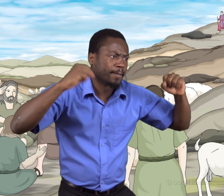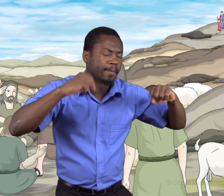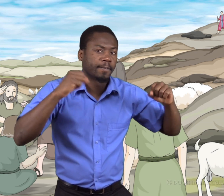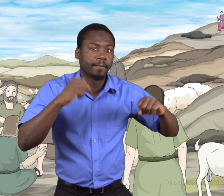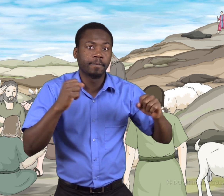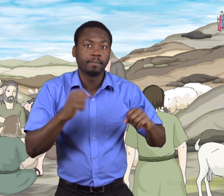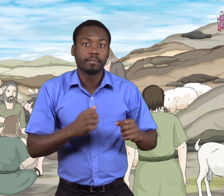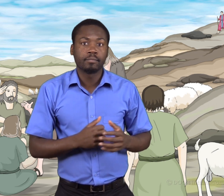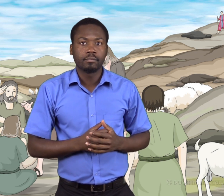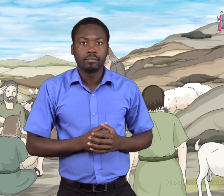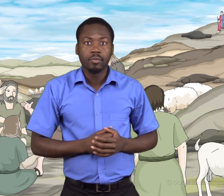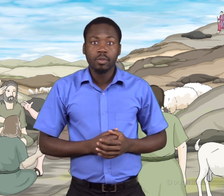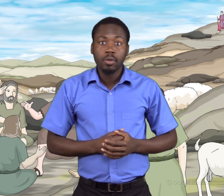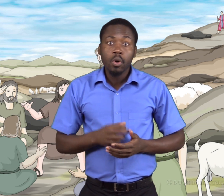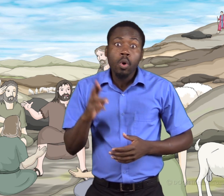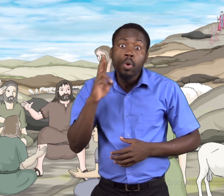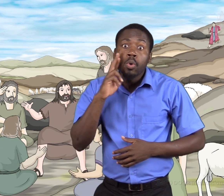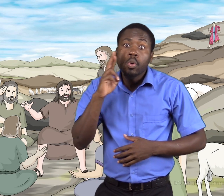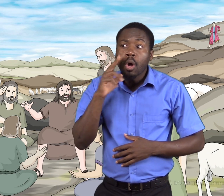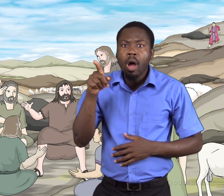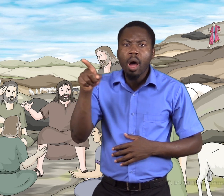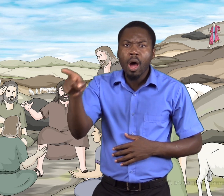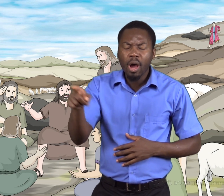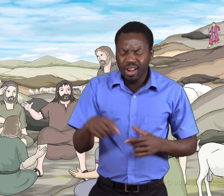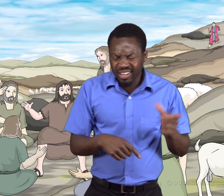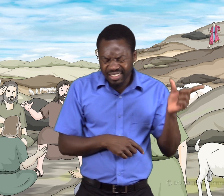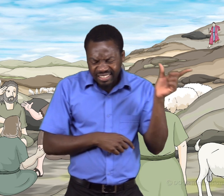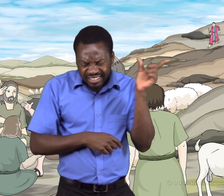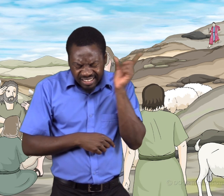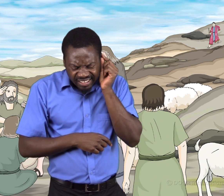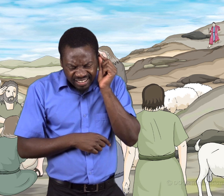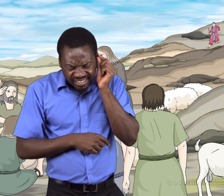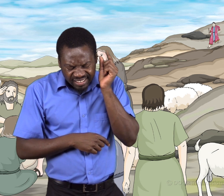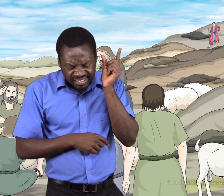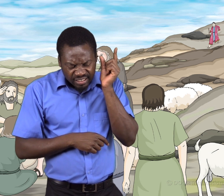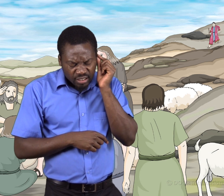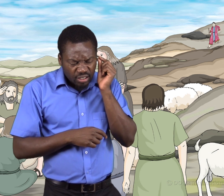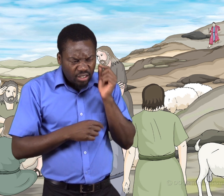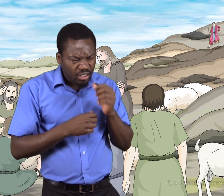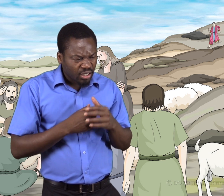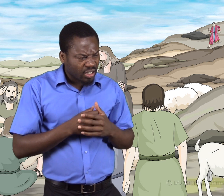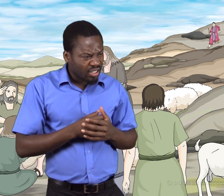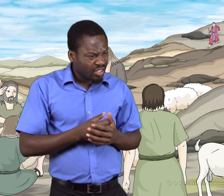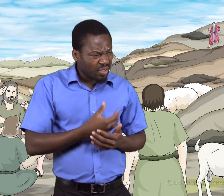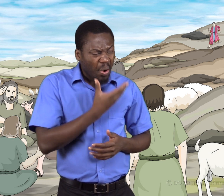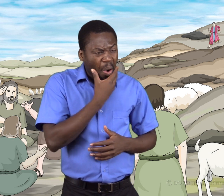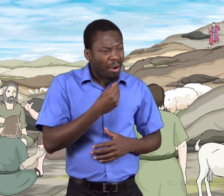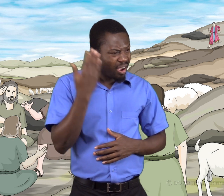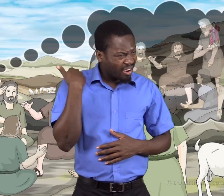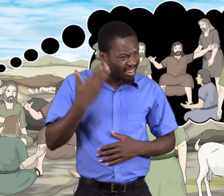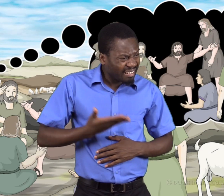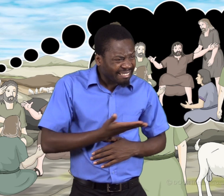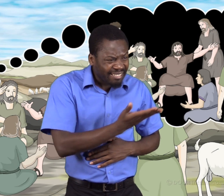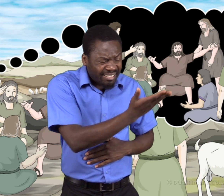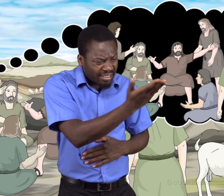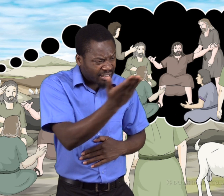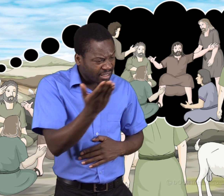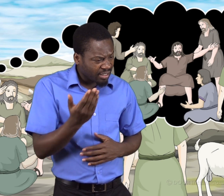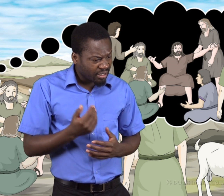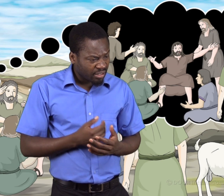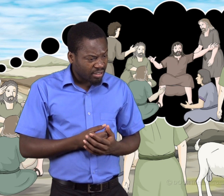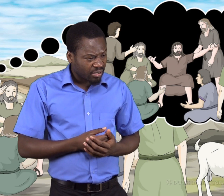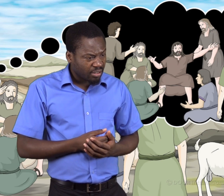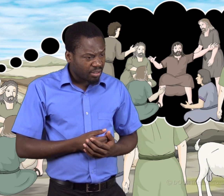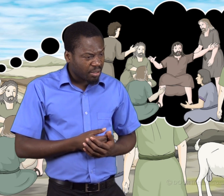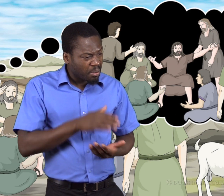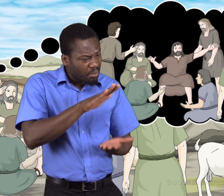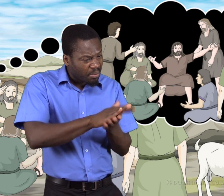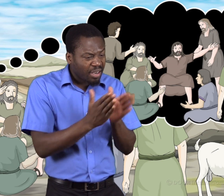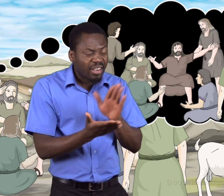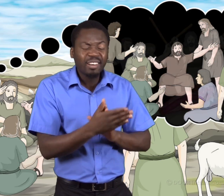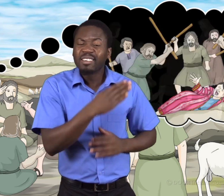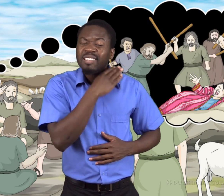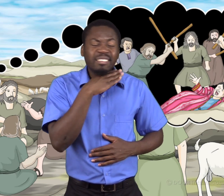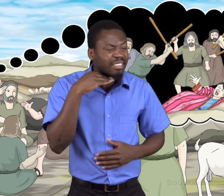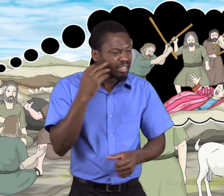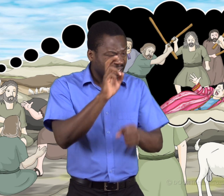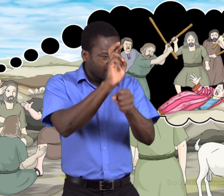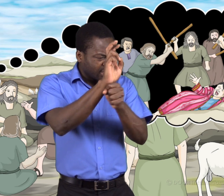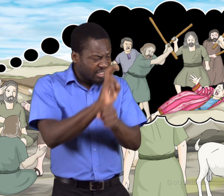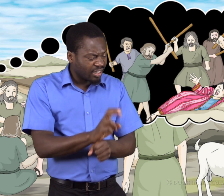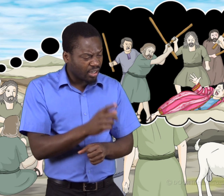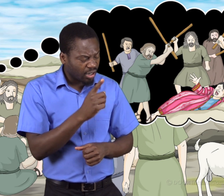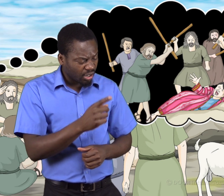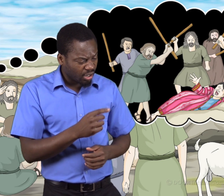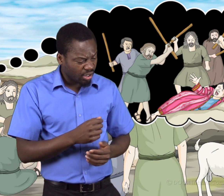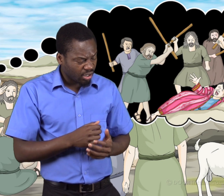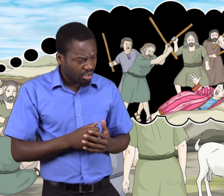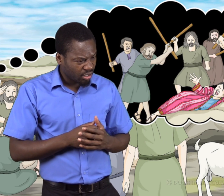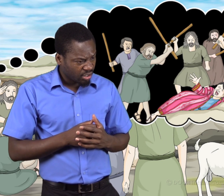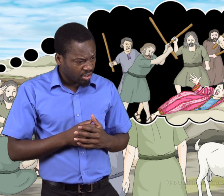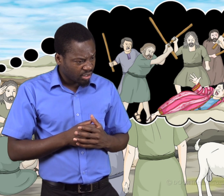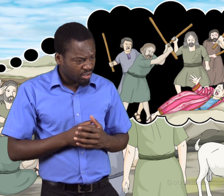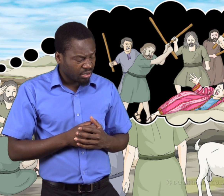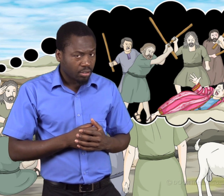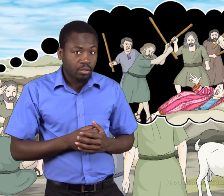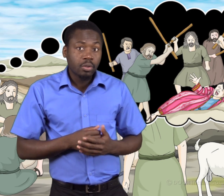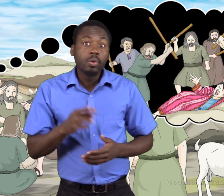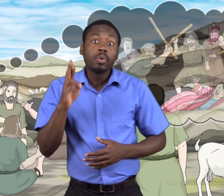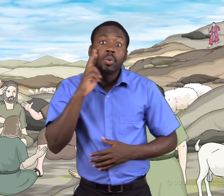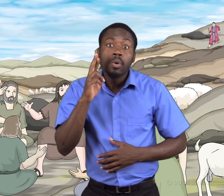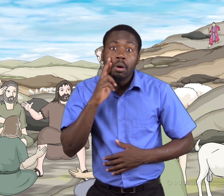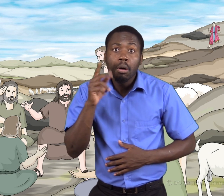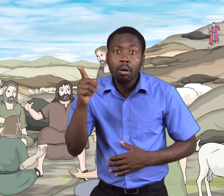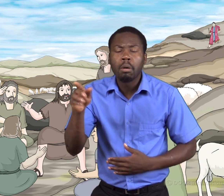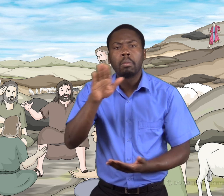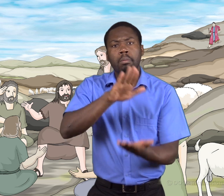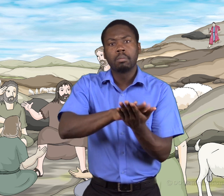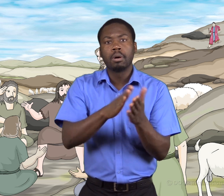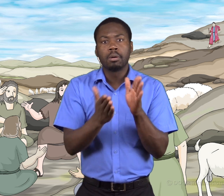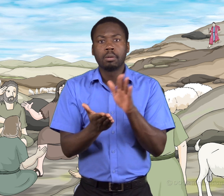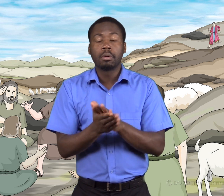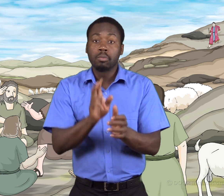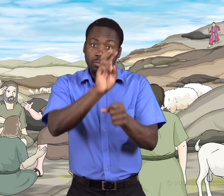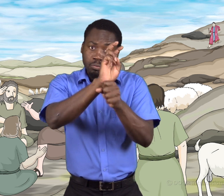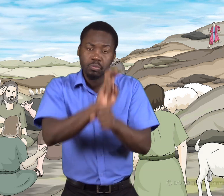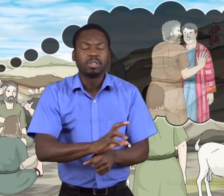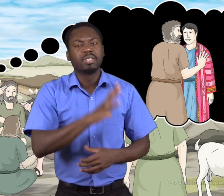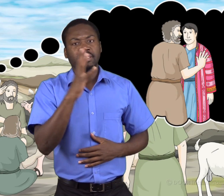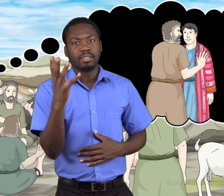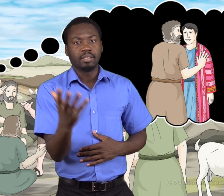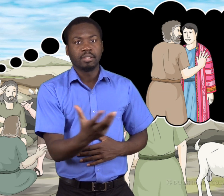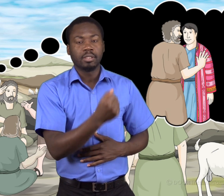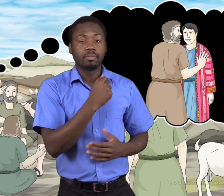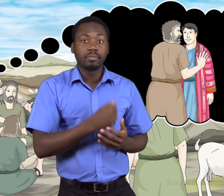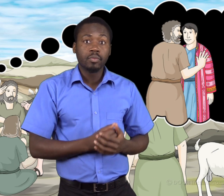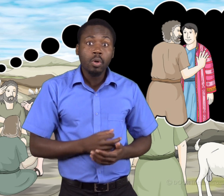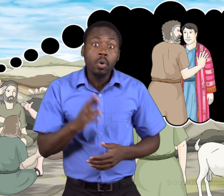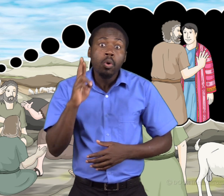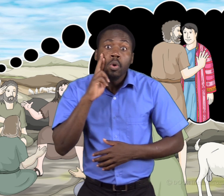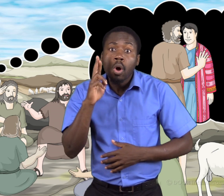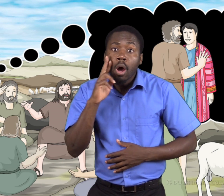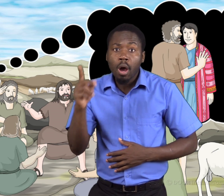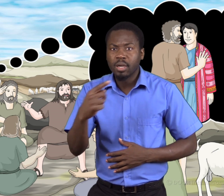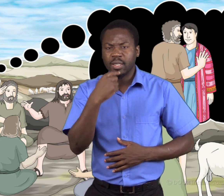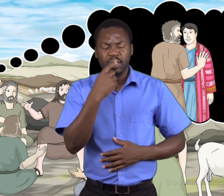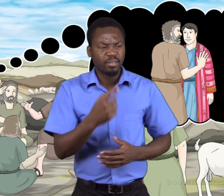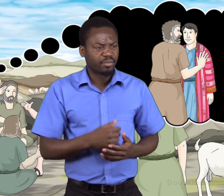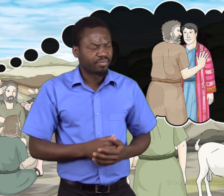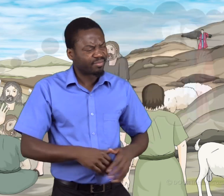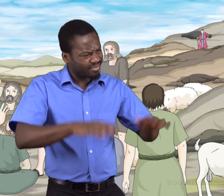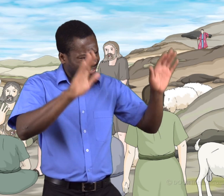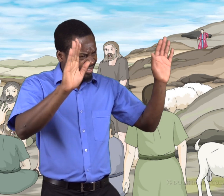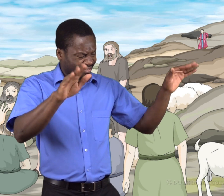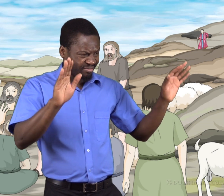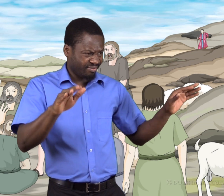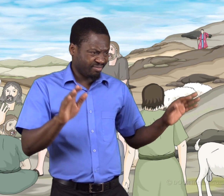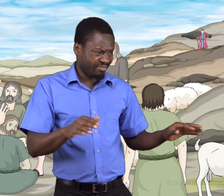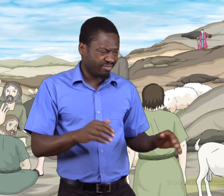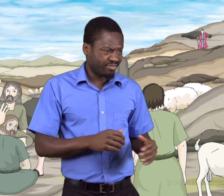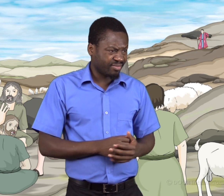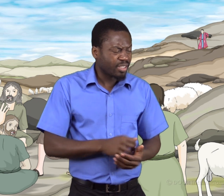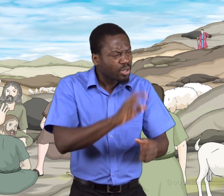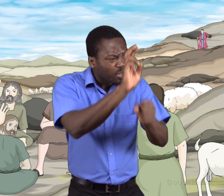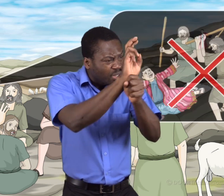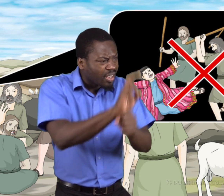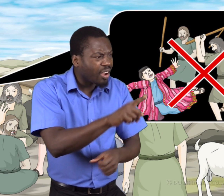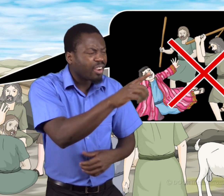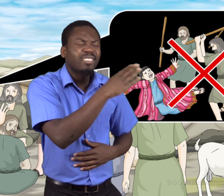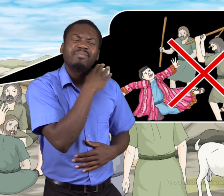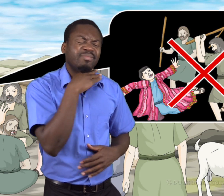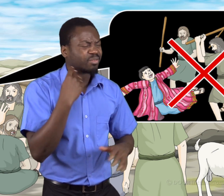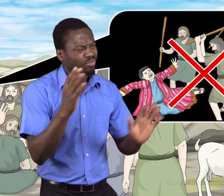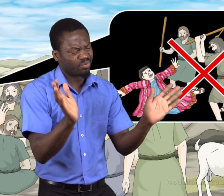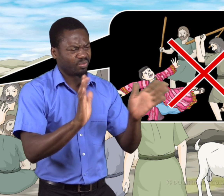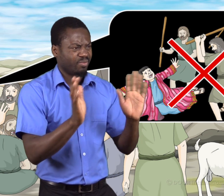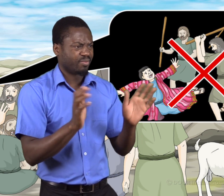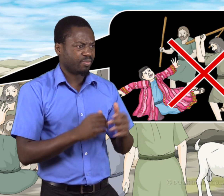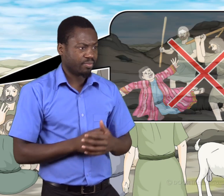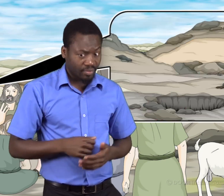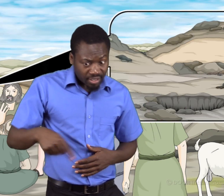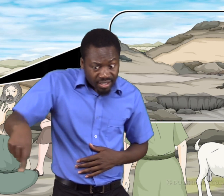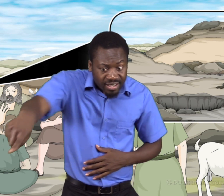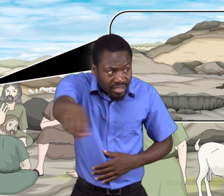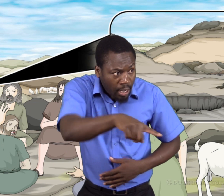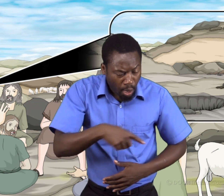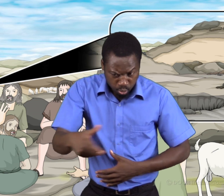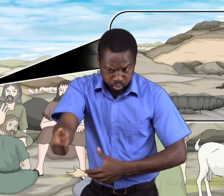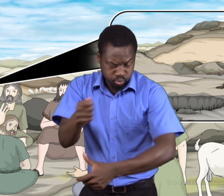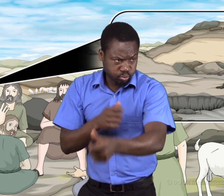When Reuben heard this, he tried to rescue Joseph from their hands. “Let us not take his life,” he said. “Do not shed his blood.